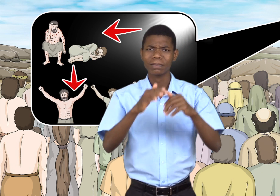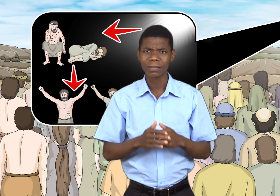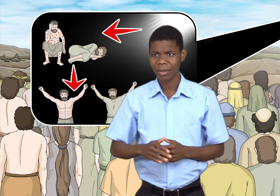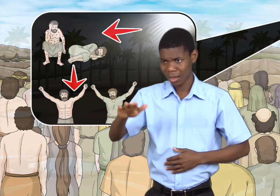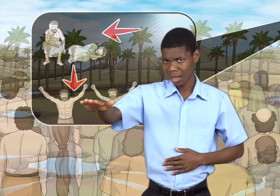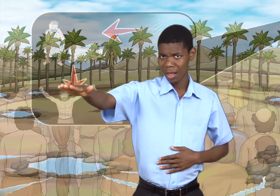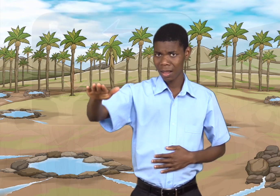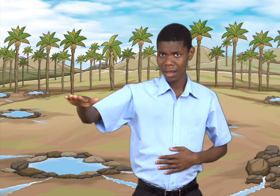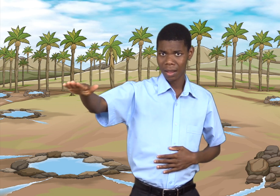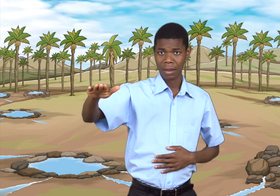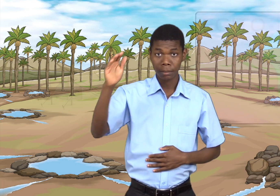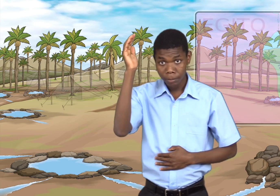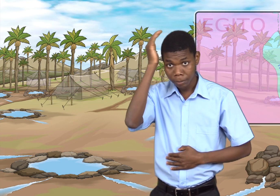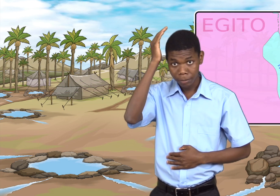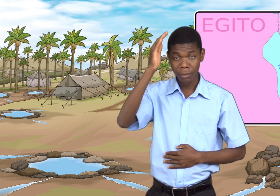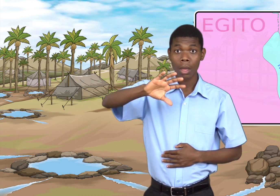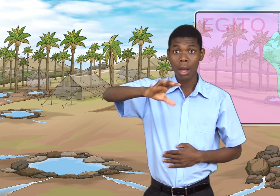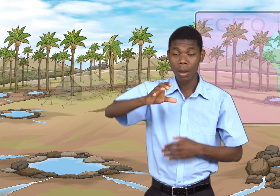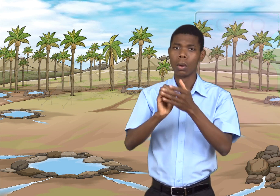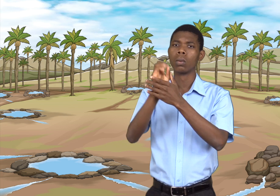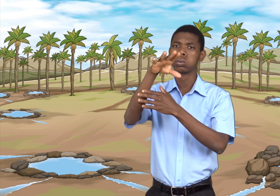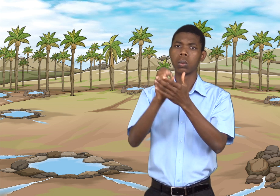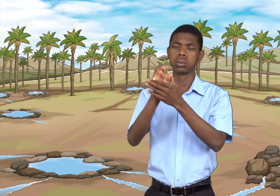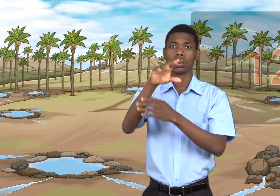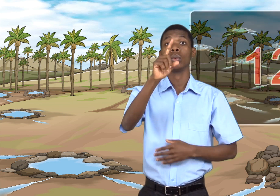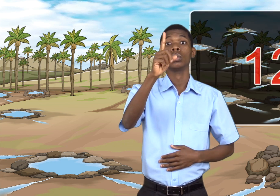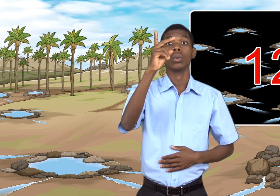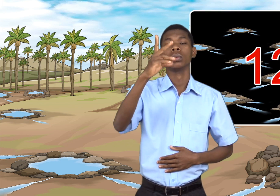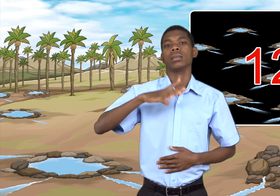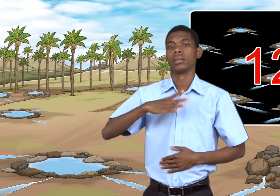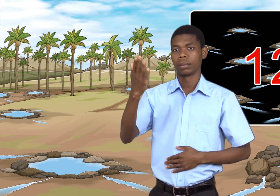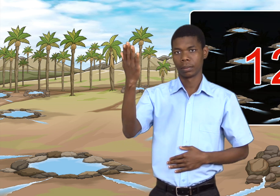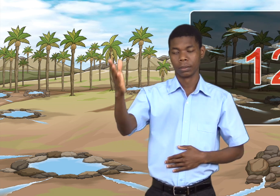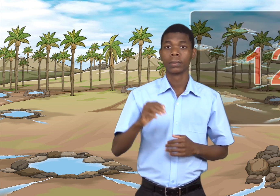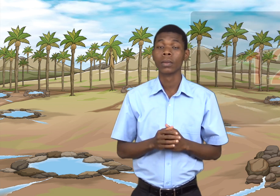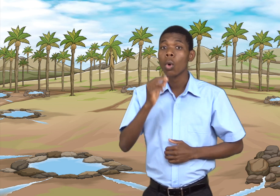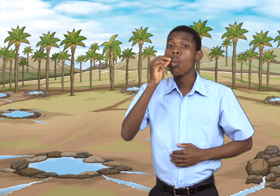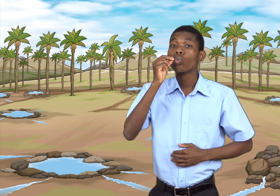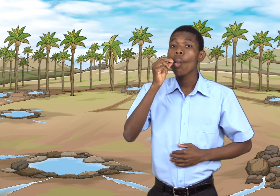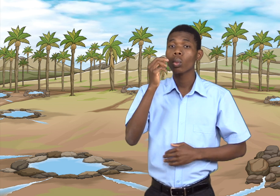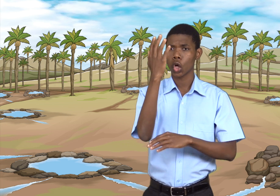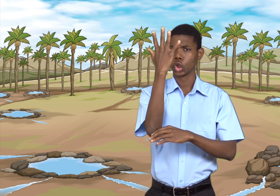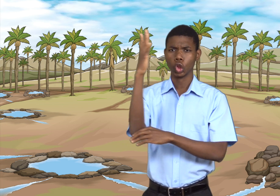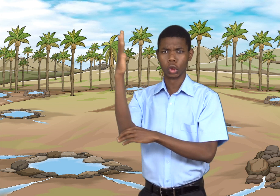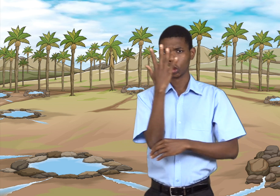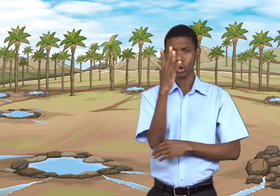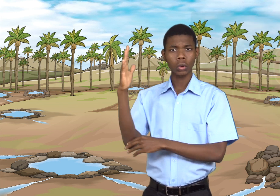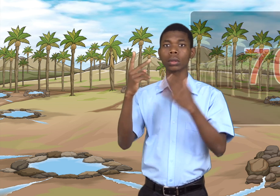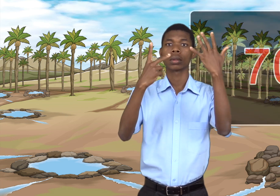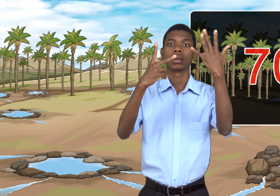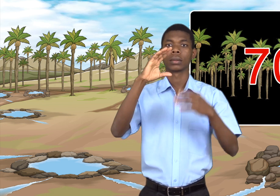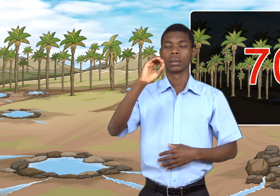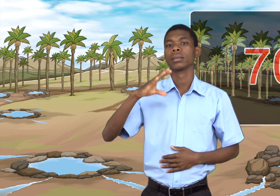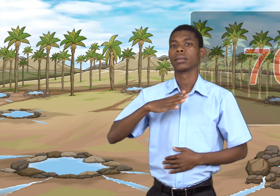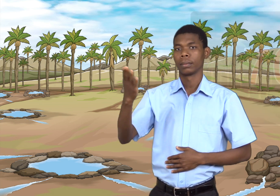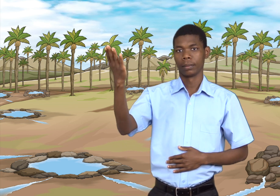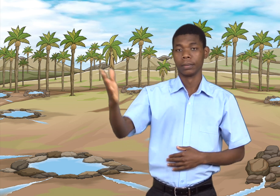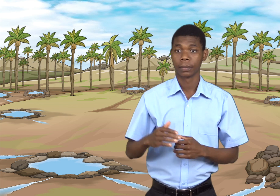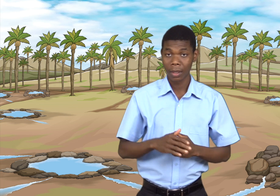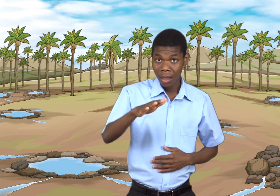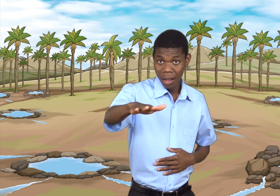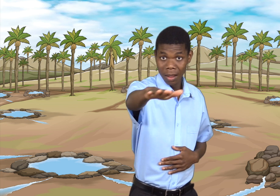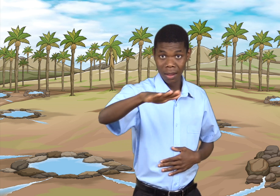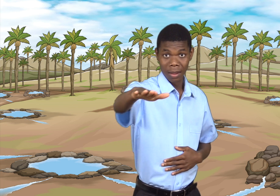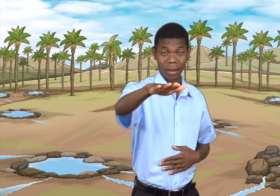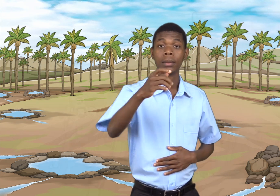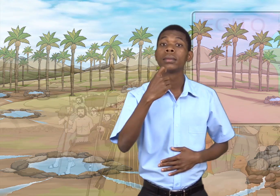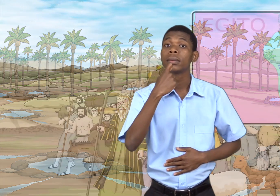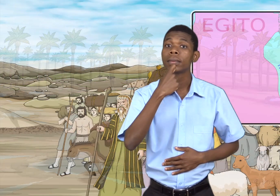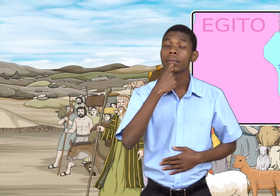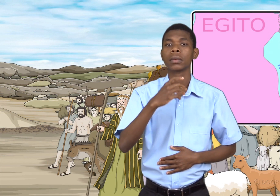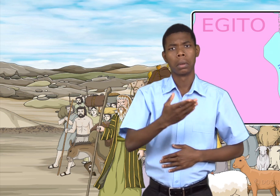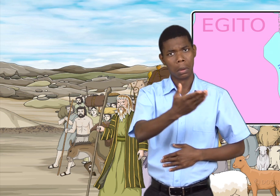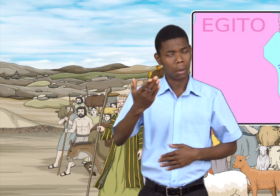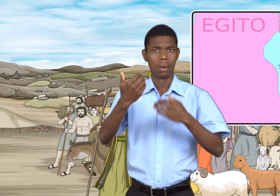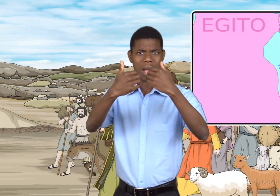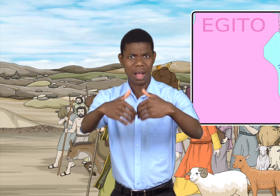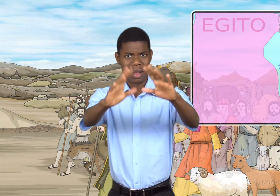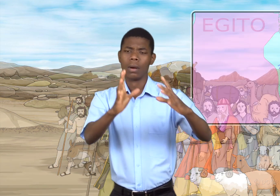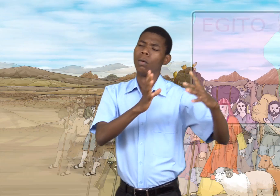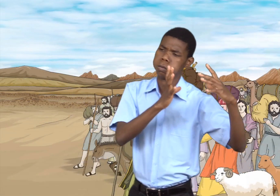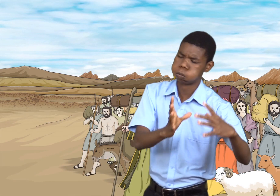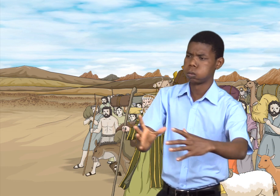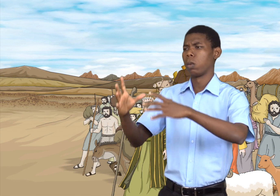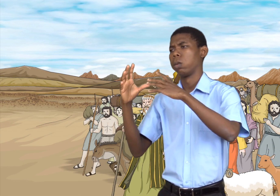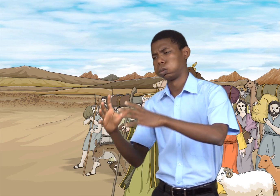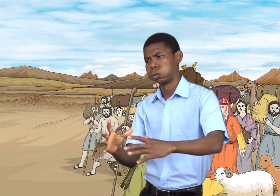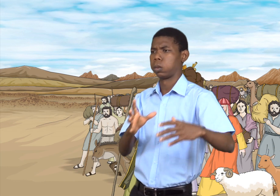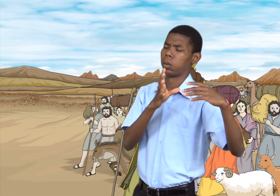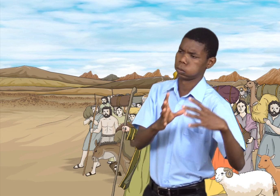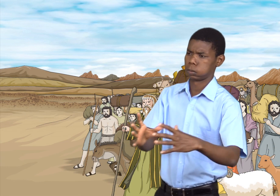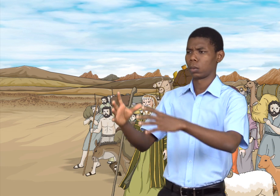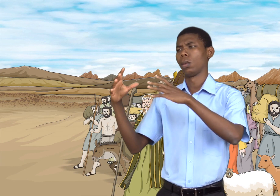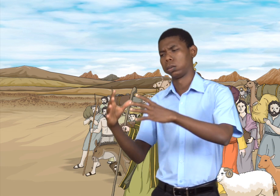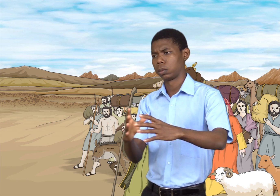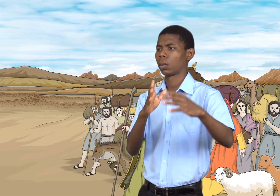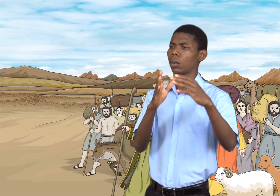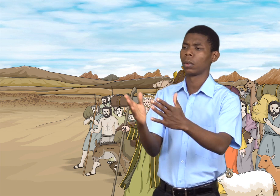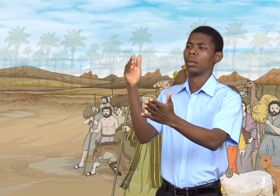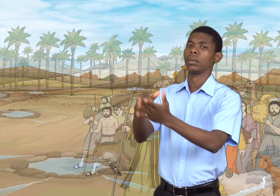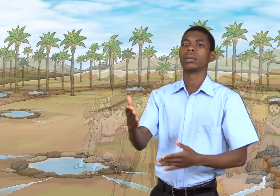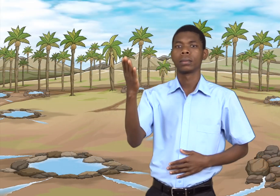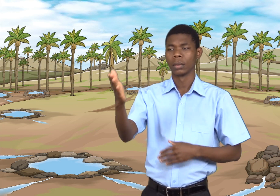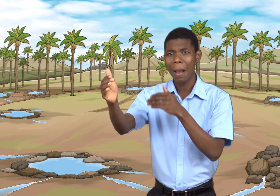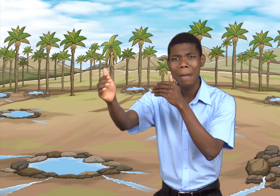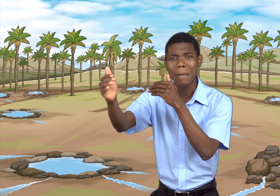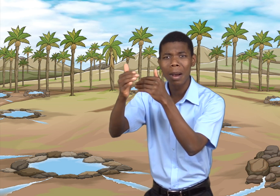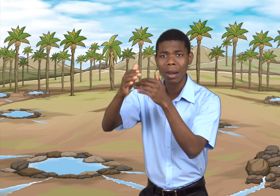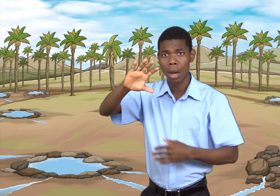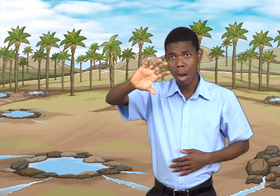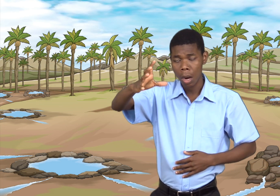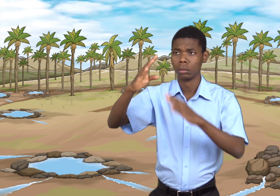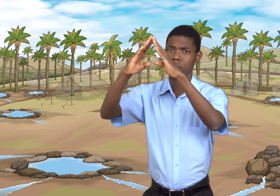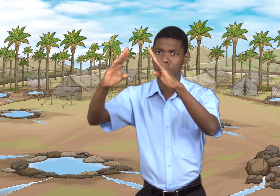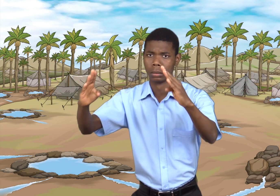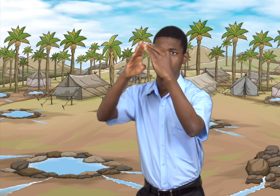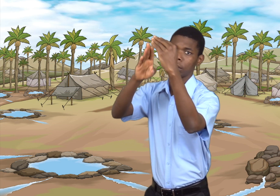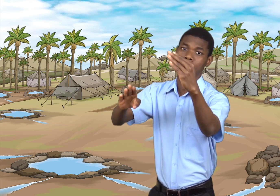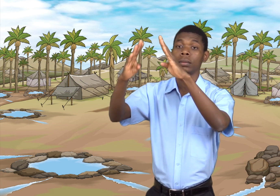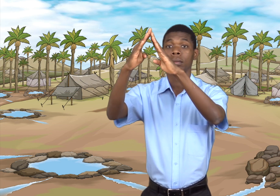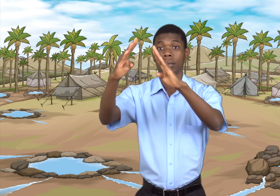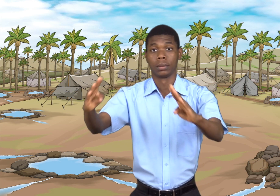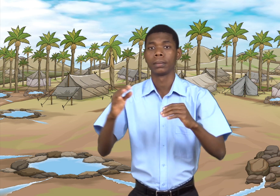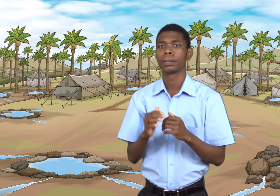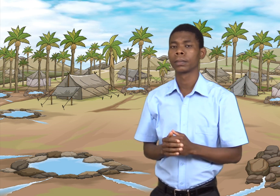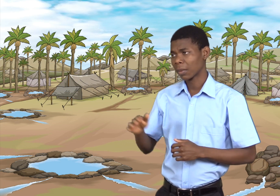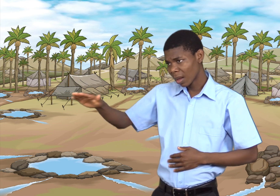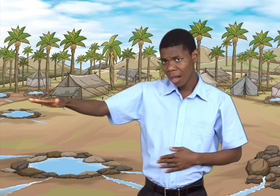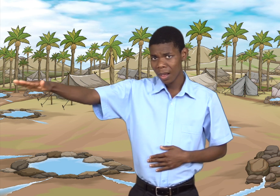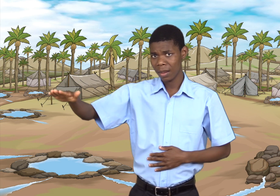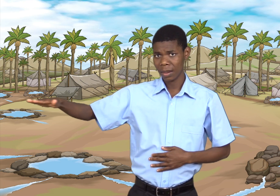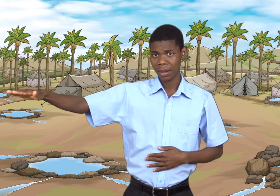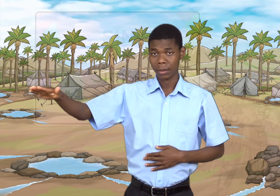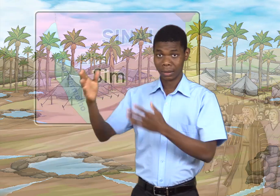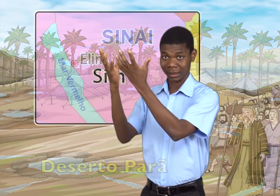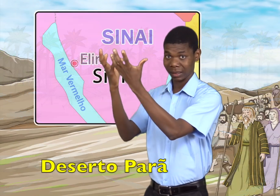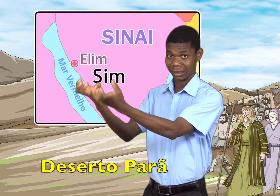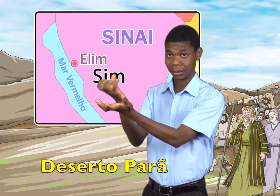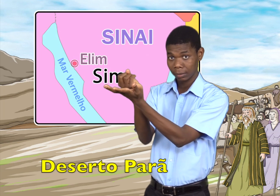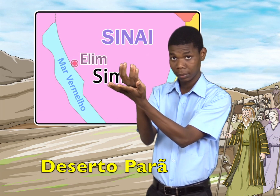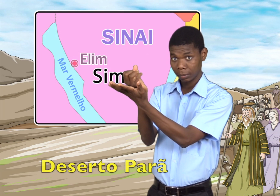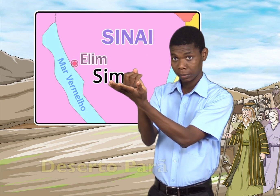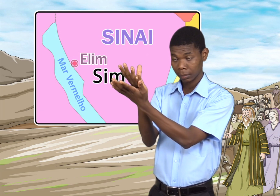Then they came to Elim, where there were twelve springs of water and seventy palm trees, and they camped there by the waters.